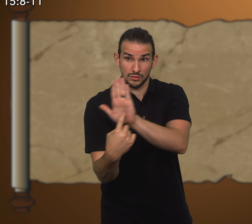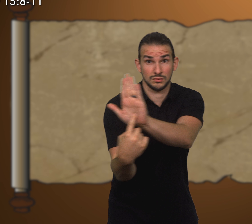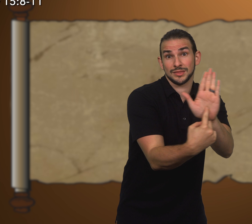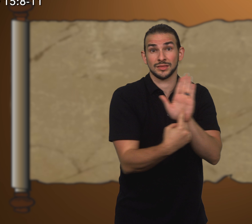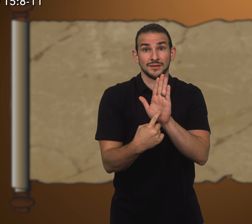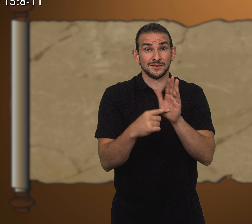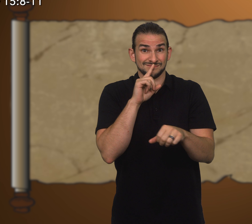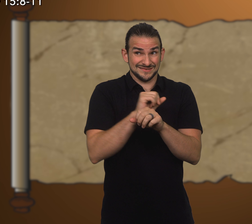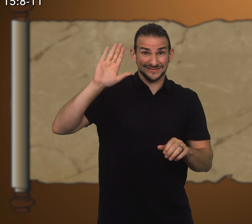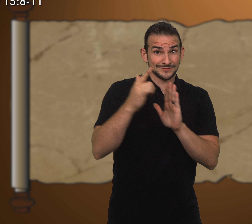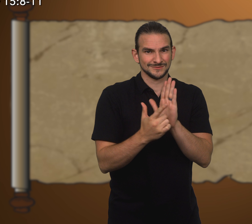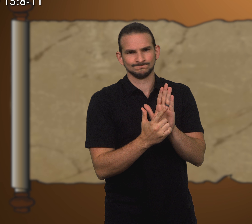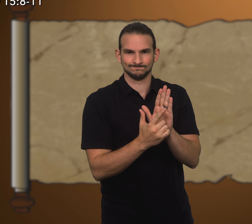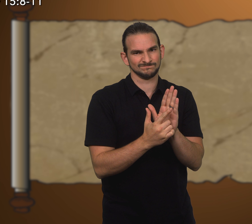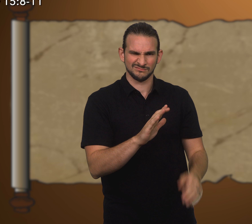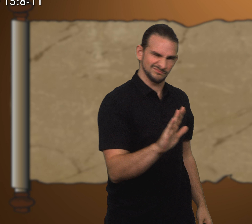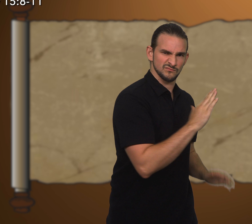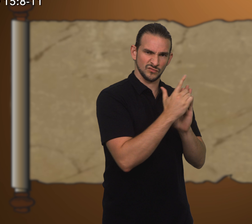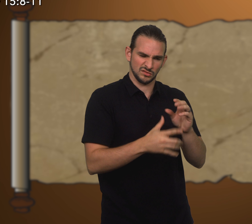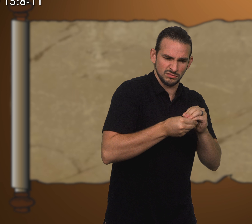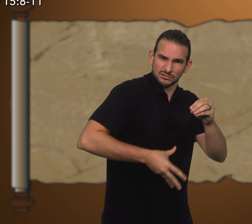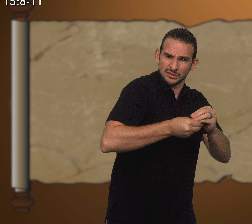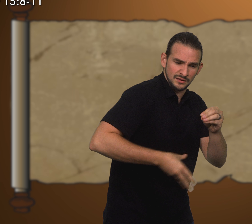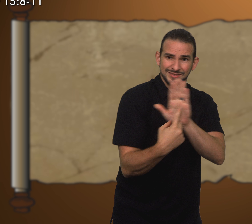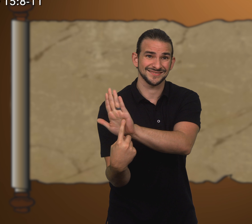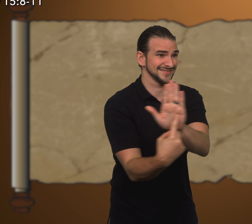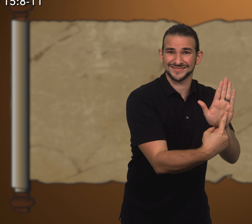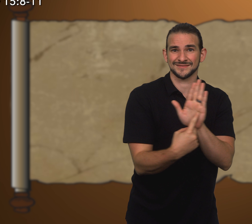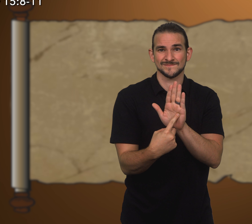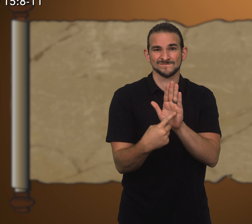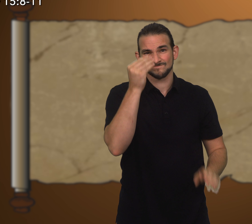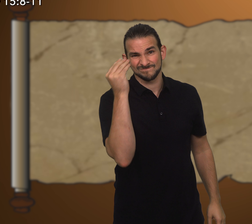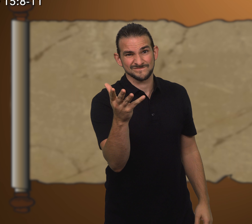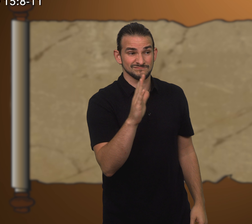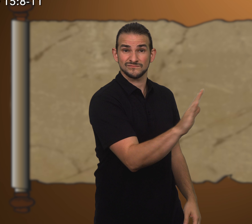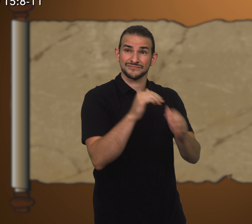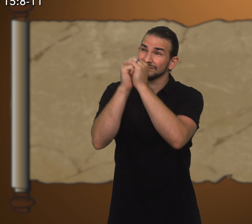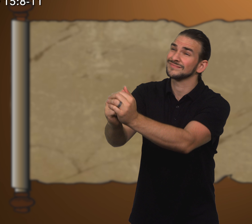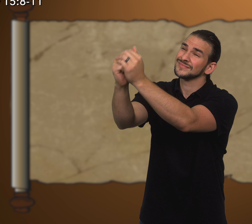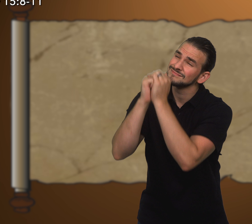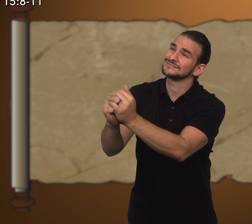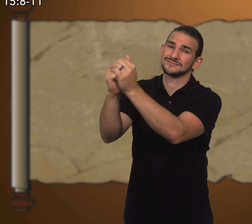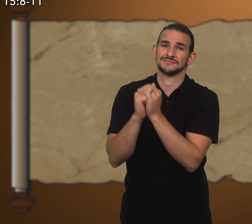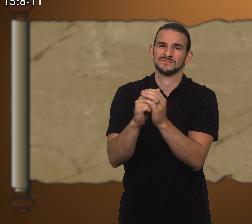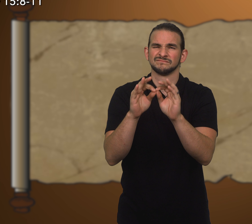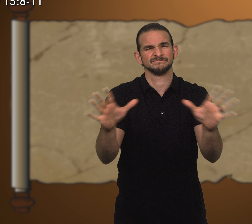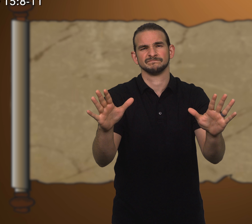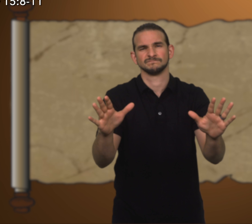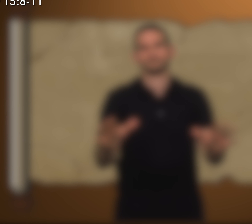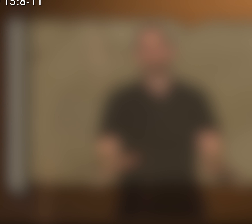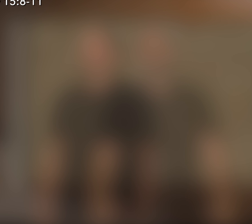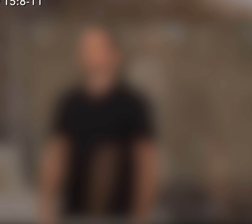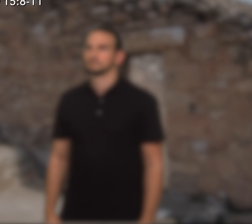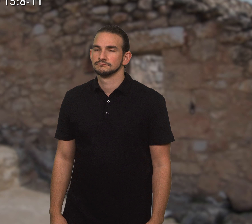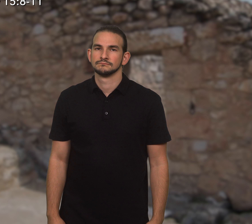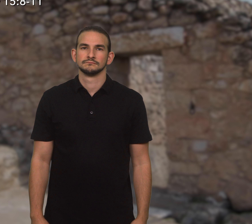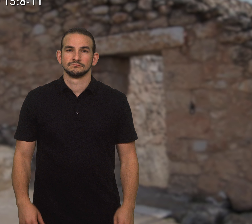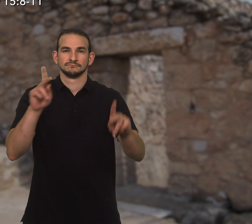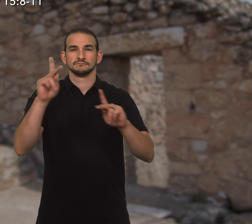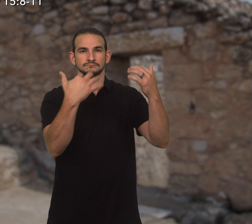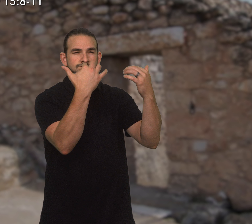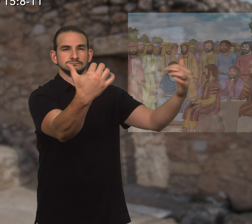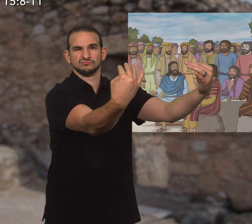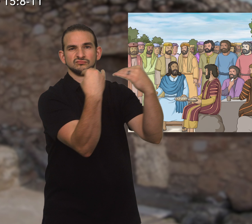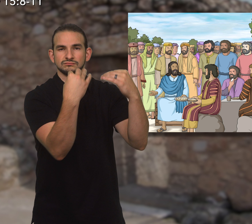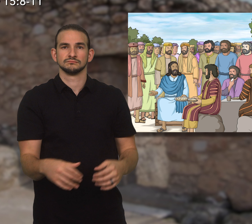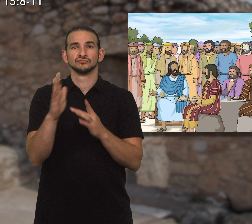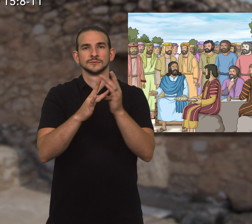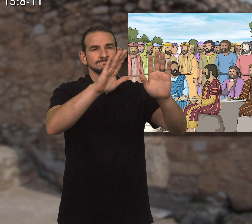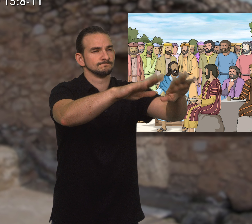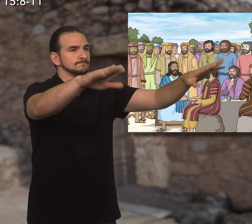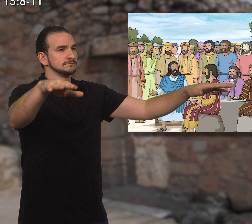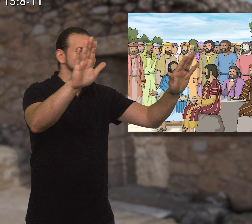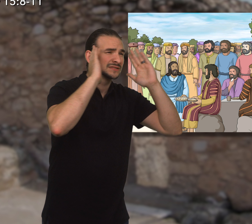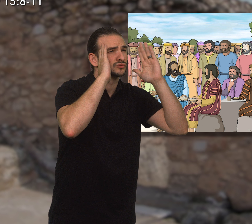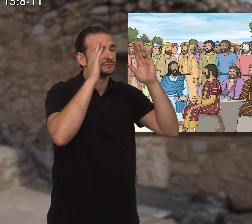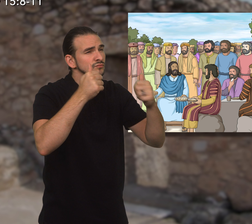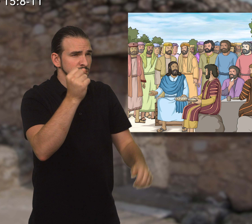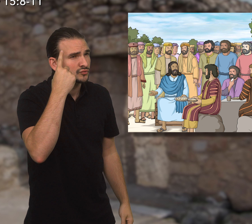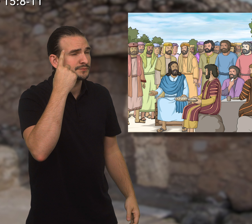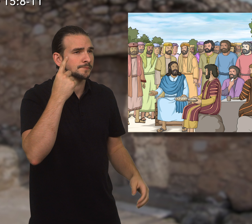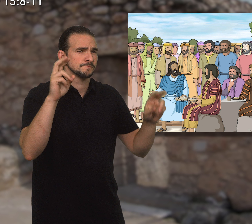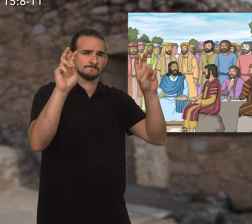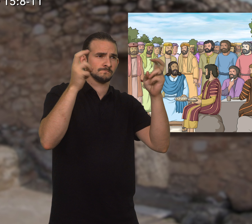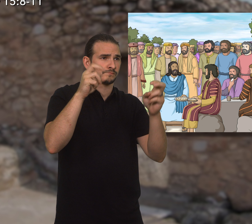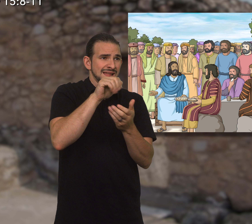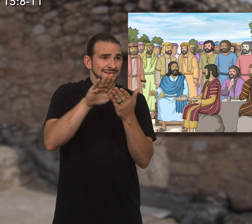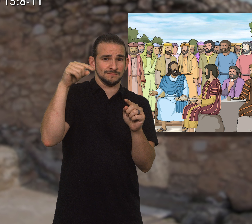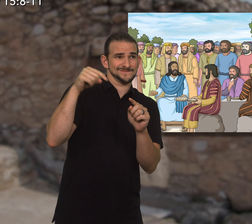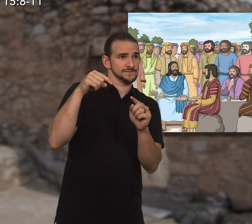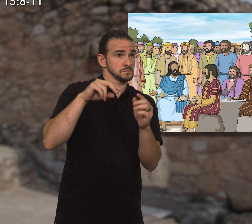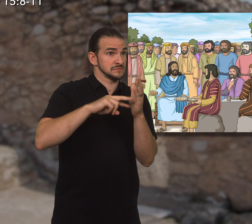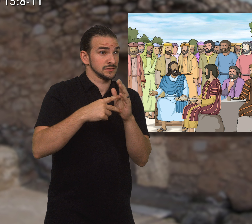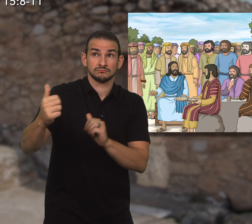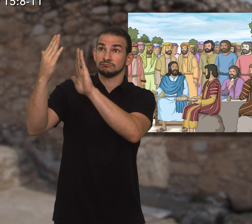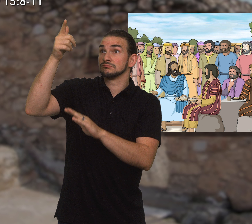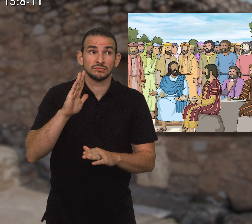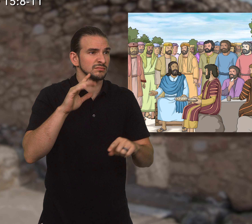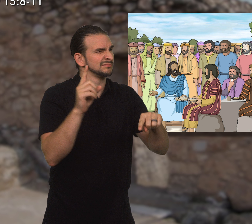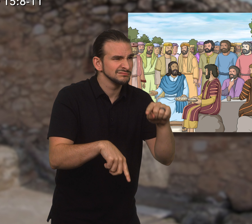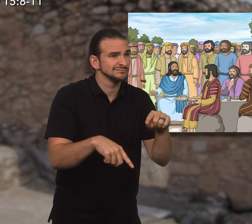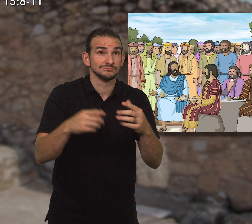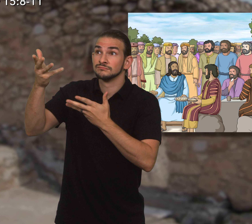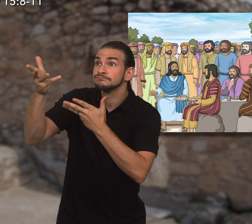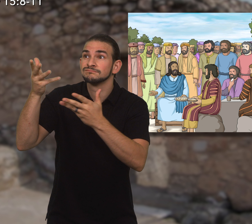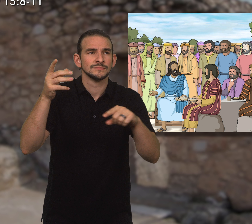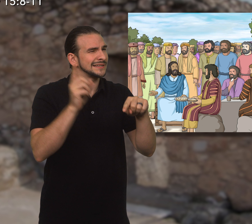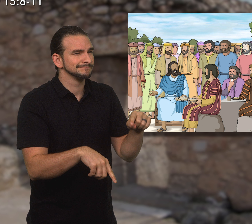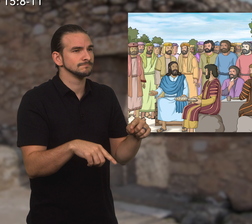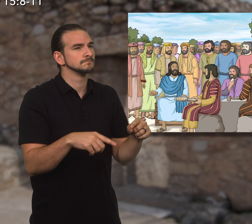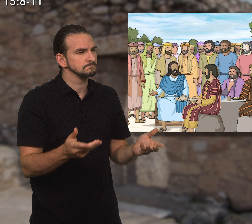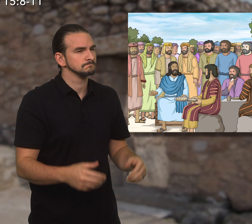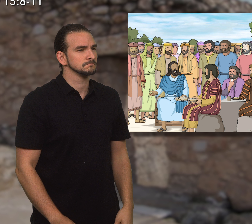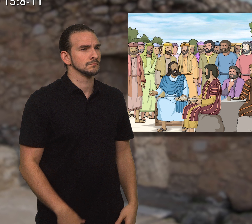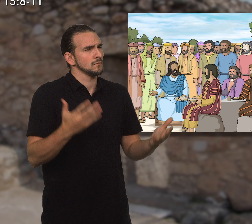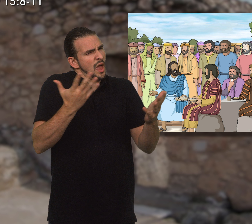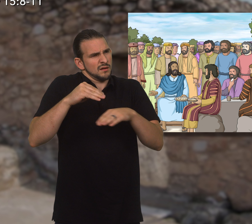they teach as doctrine the precepts of men.’” Jesus called the crowd to Him and said, “Listen and understand.